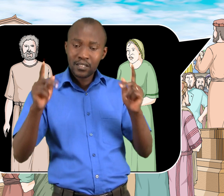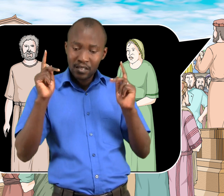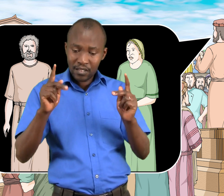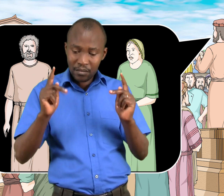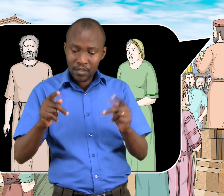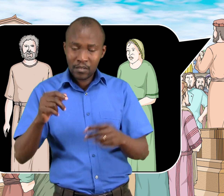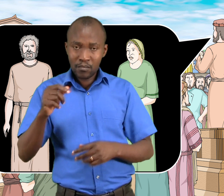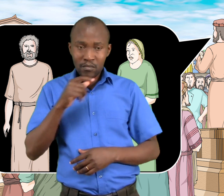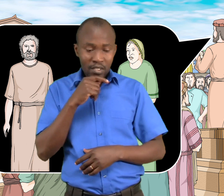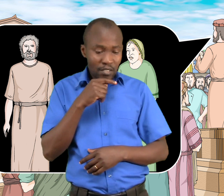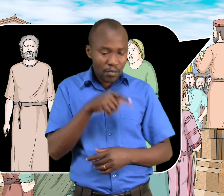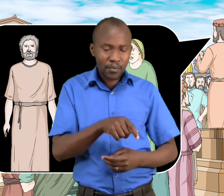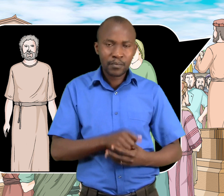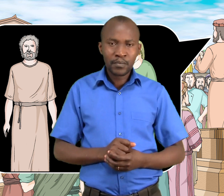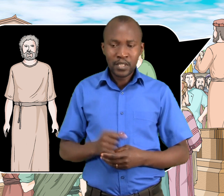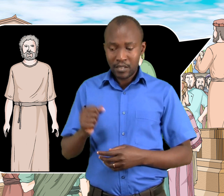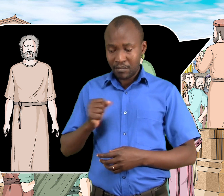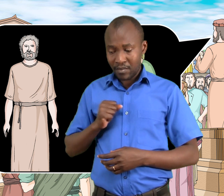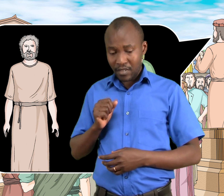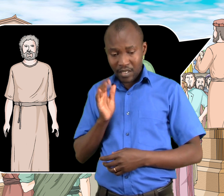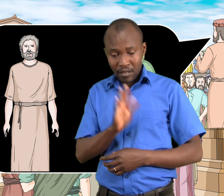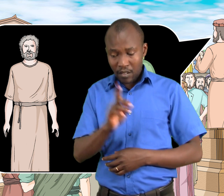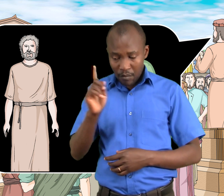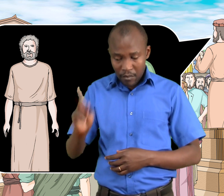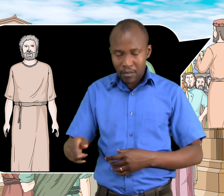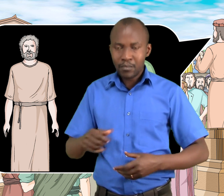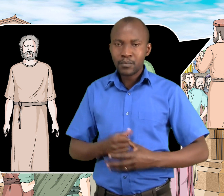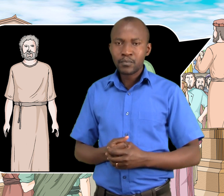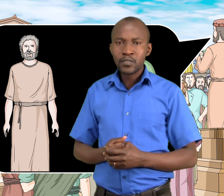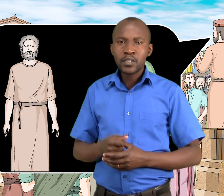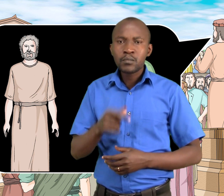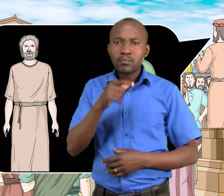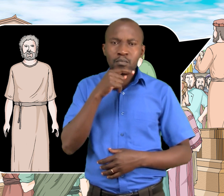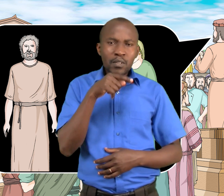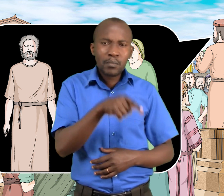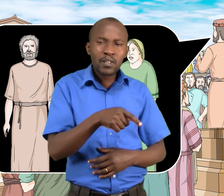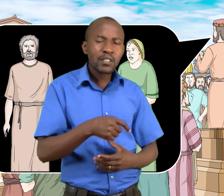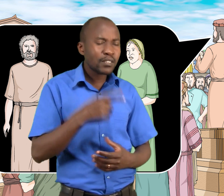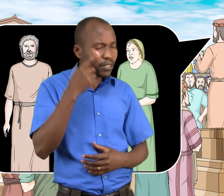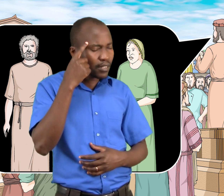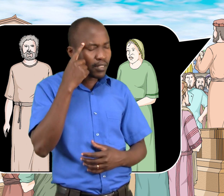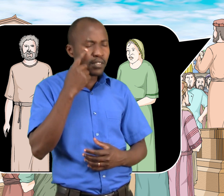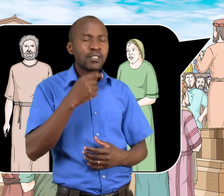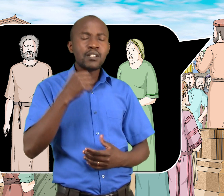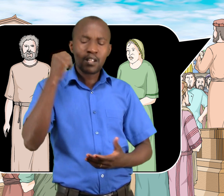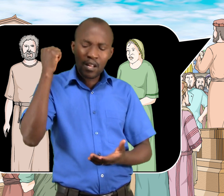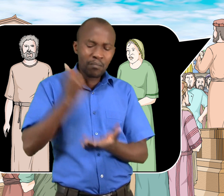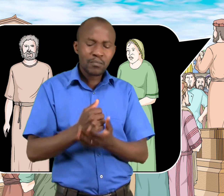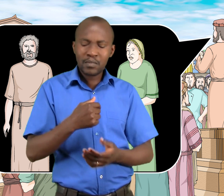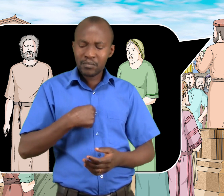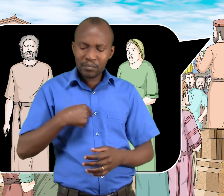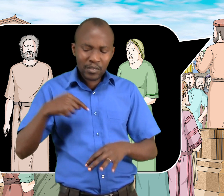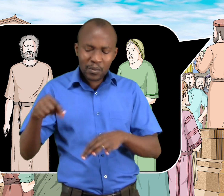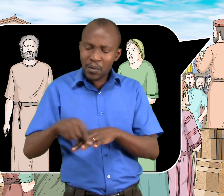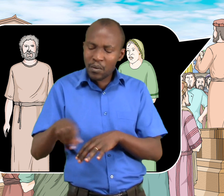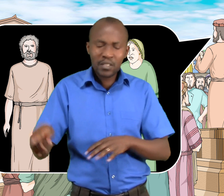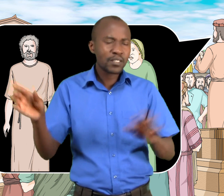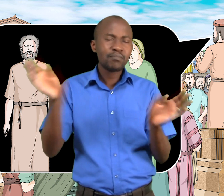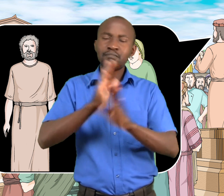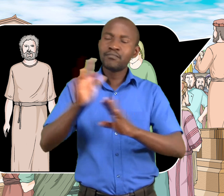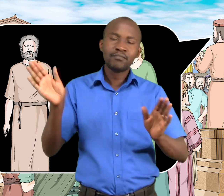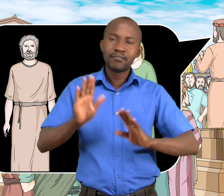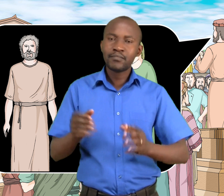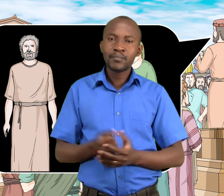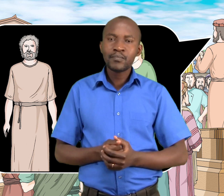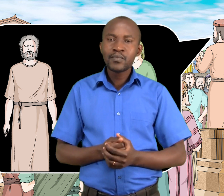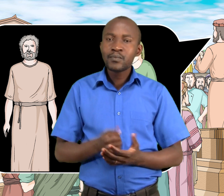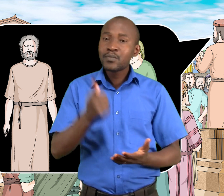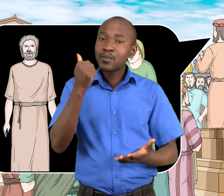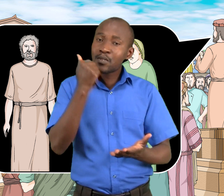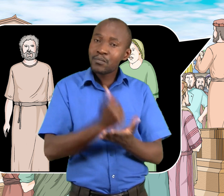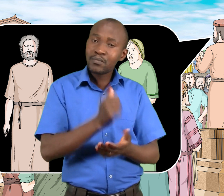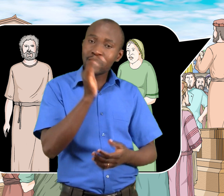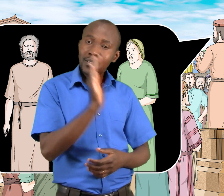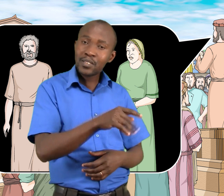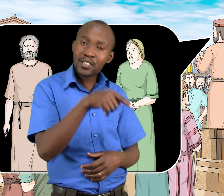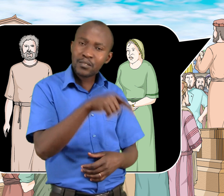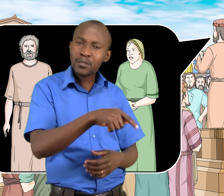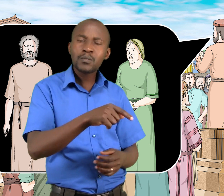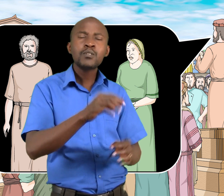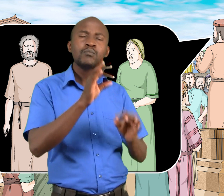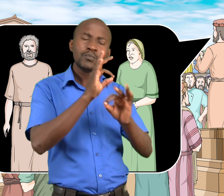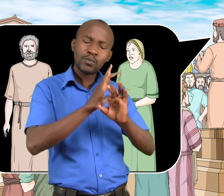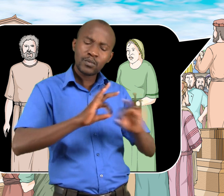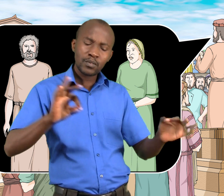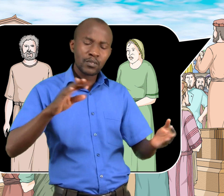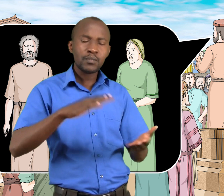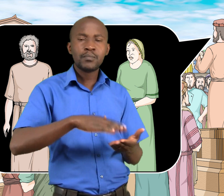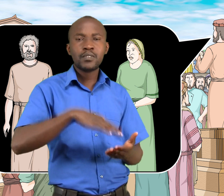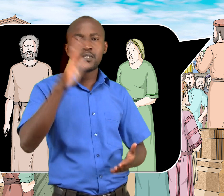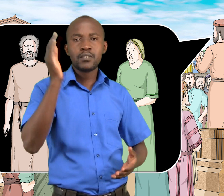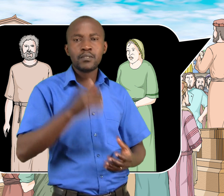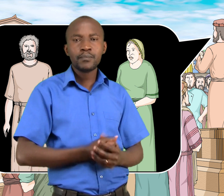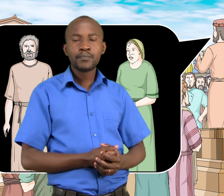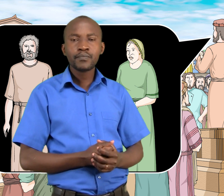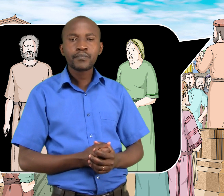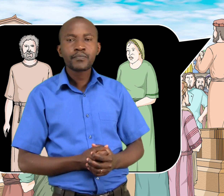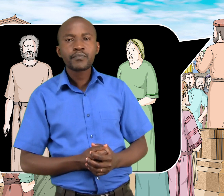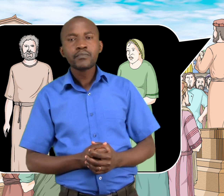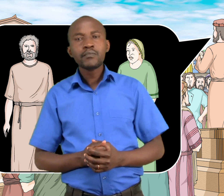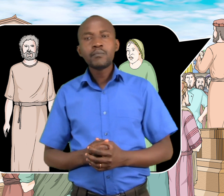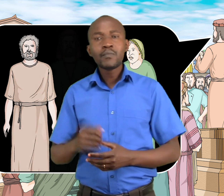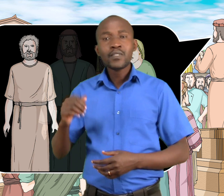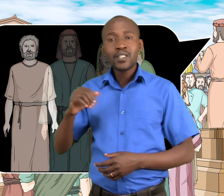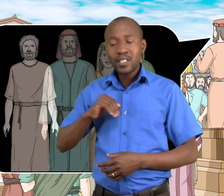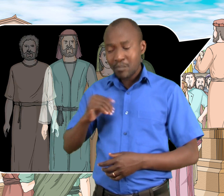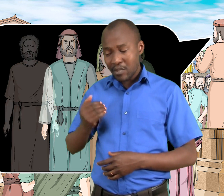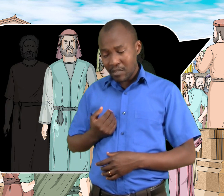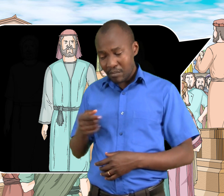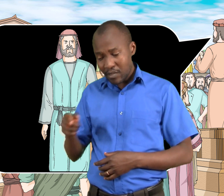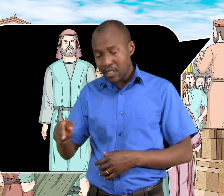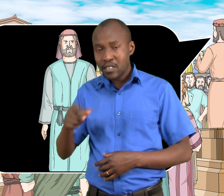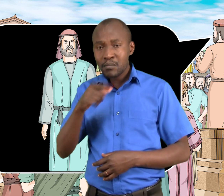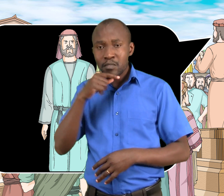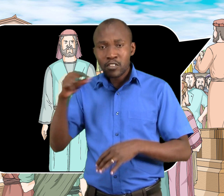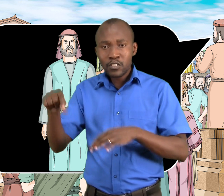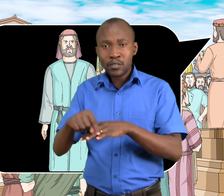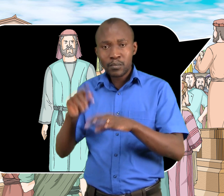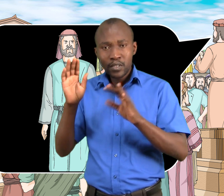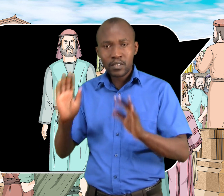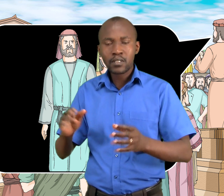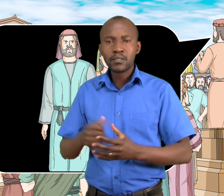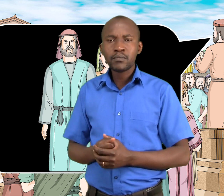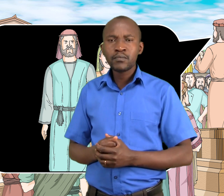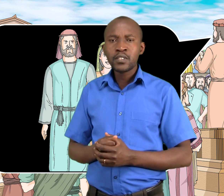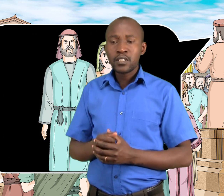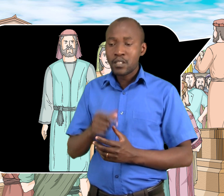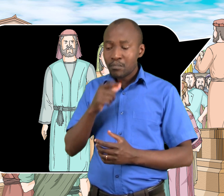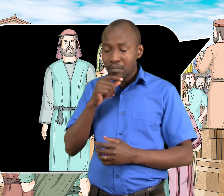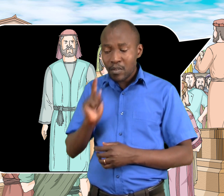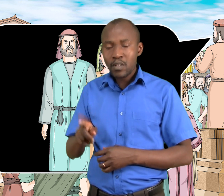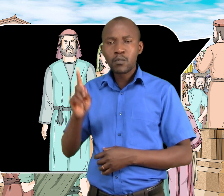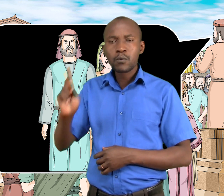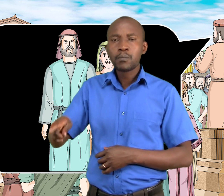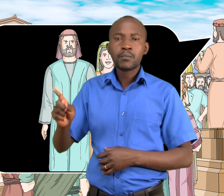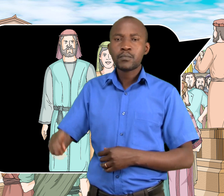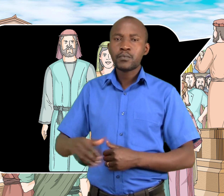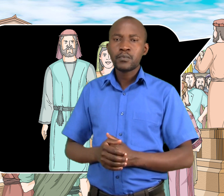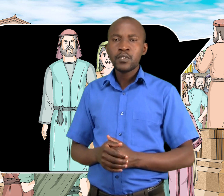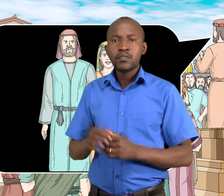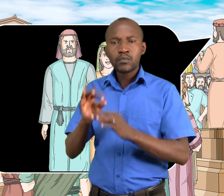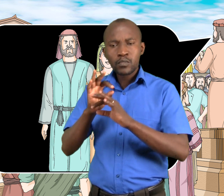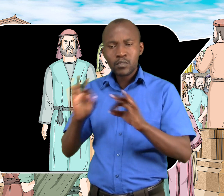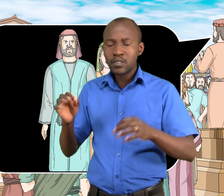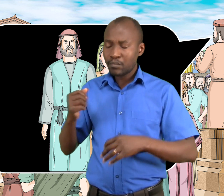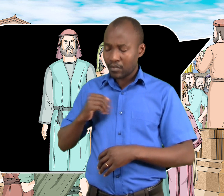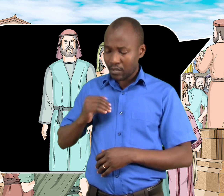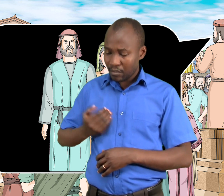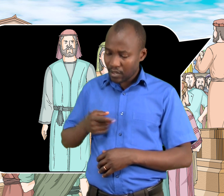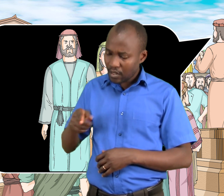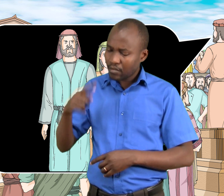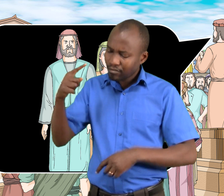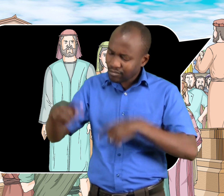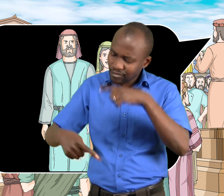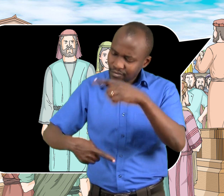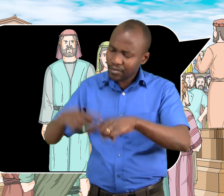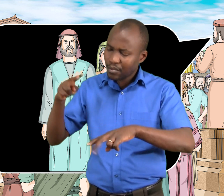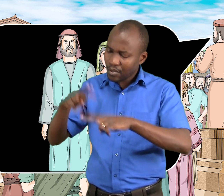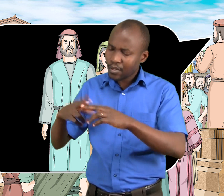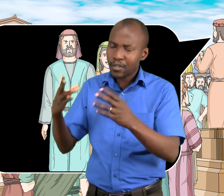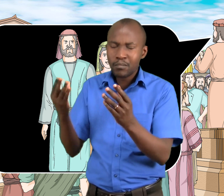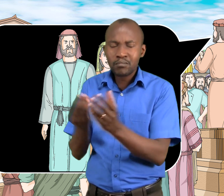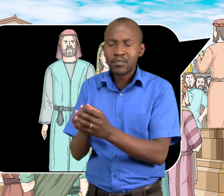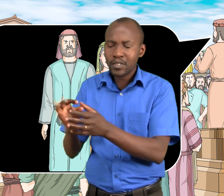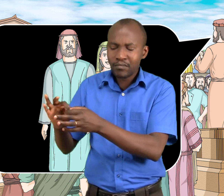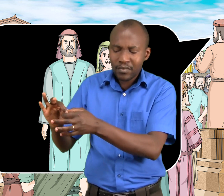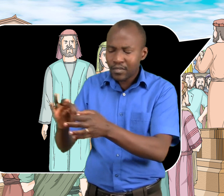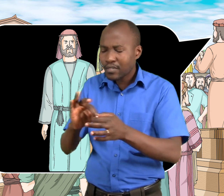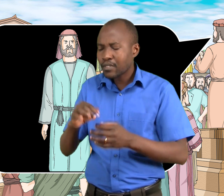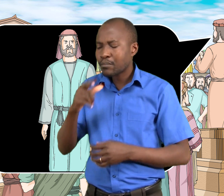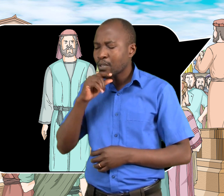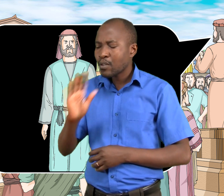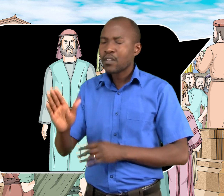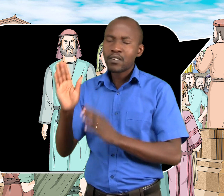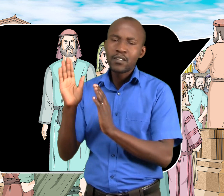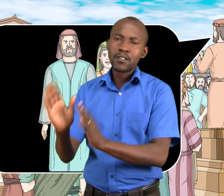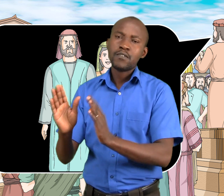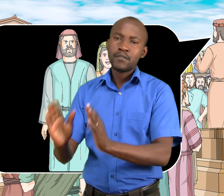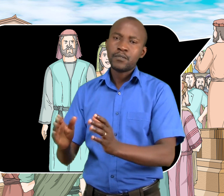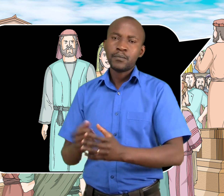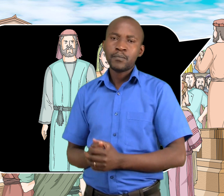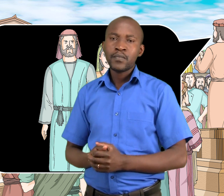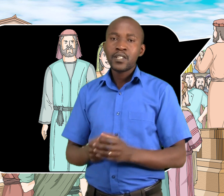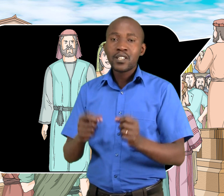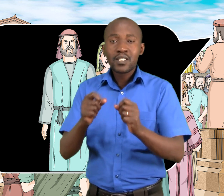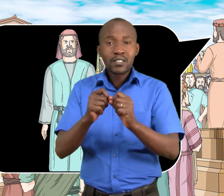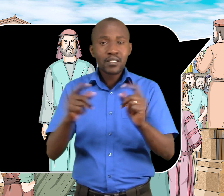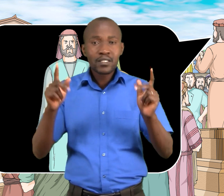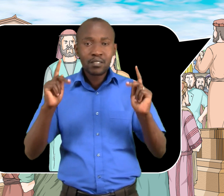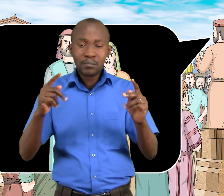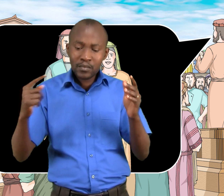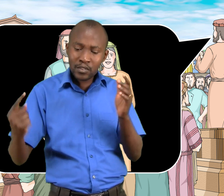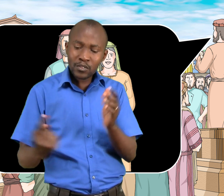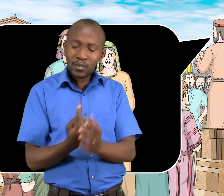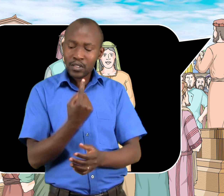So then, he who marries the virgin does well, but he who does not marry her does even better.